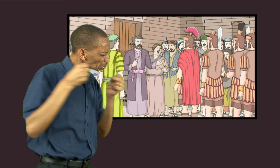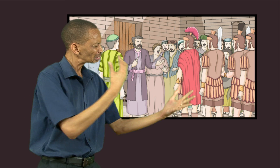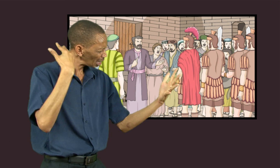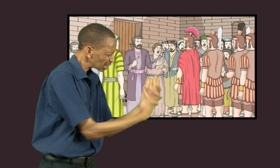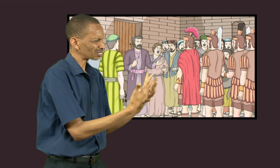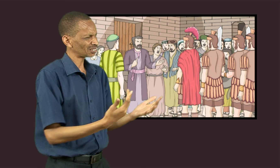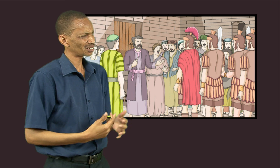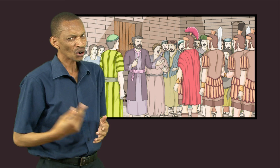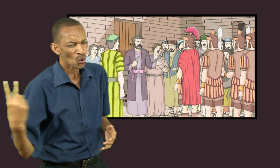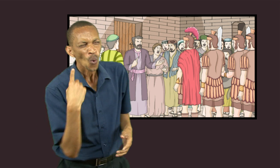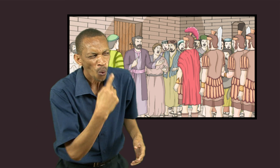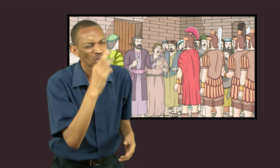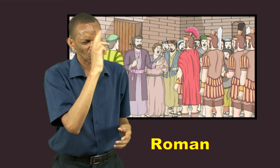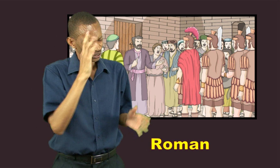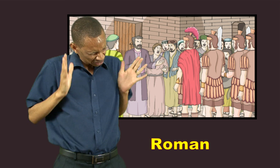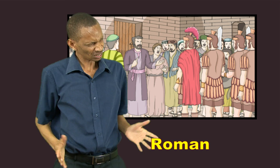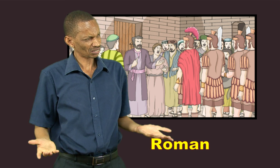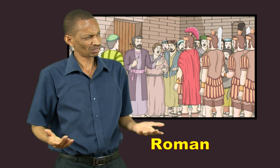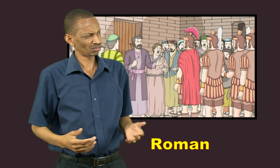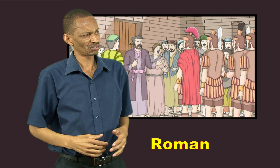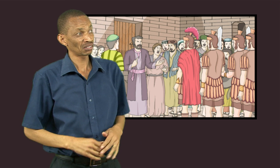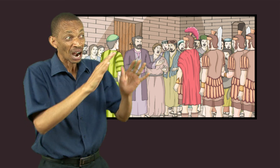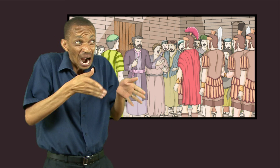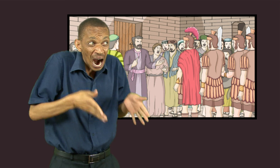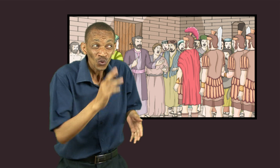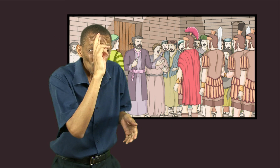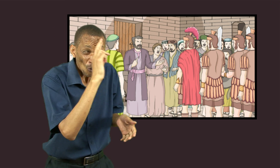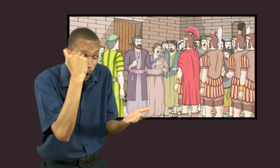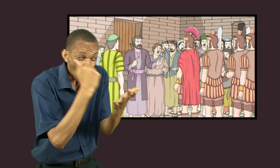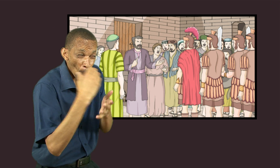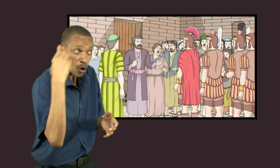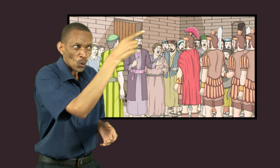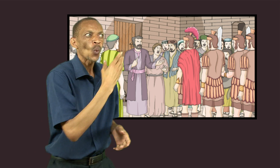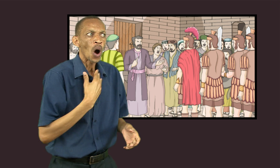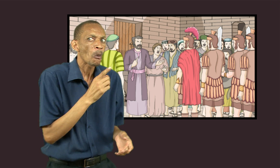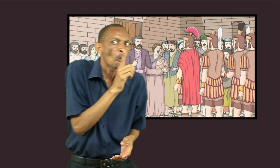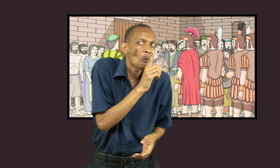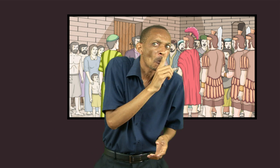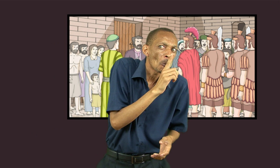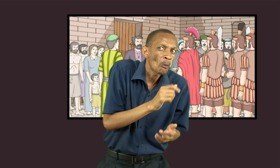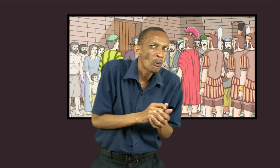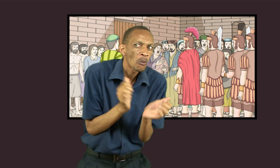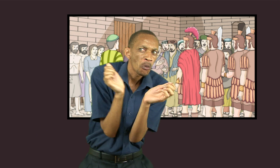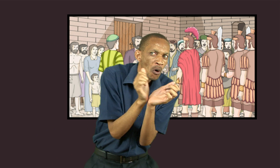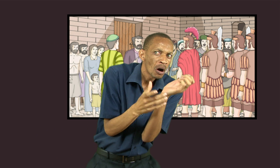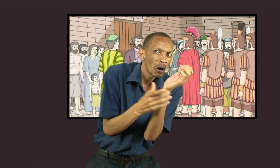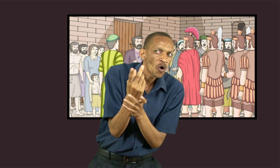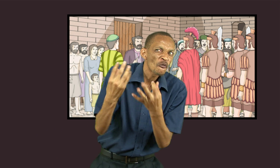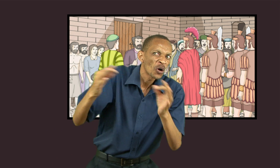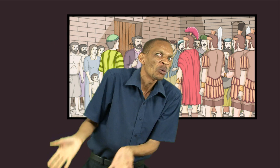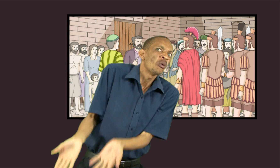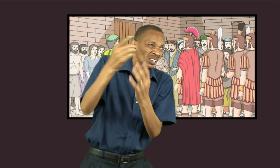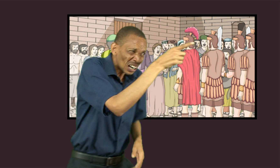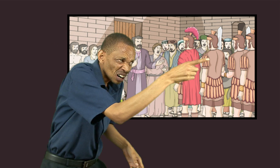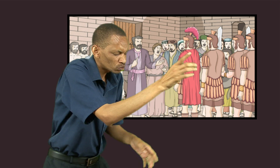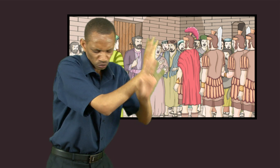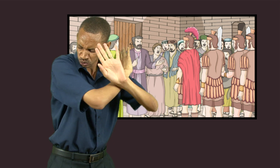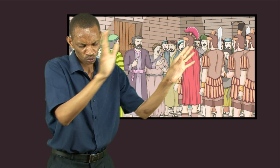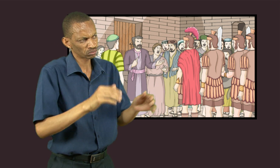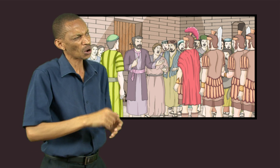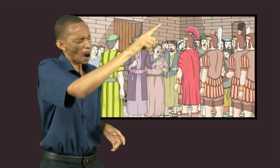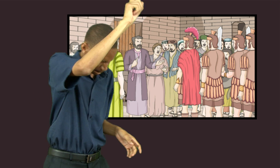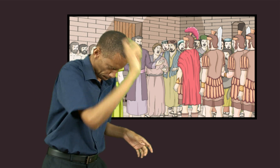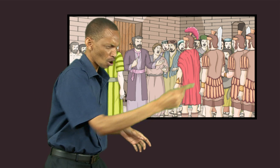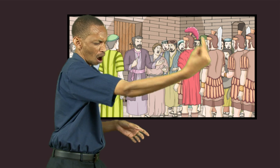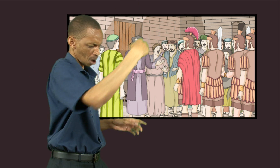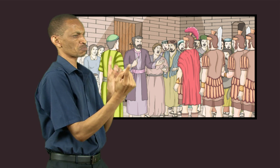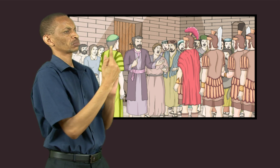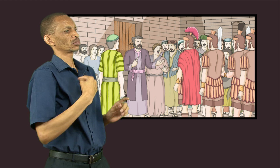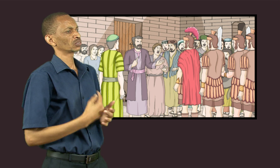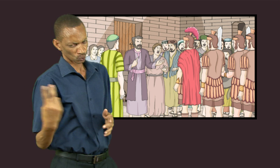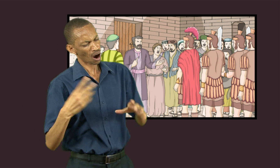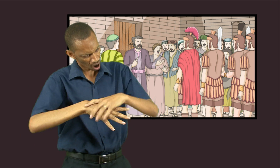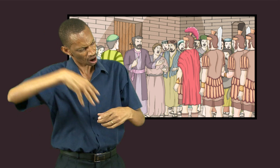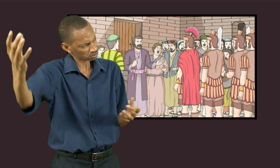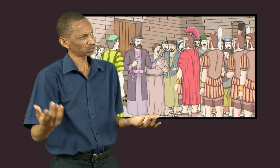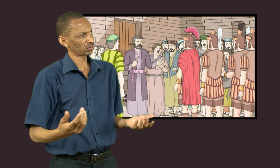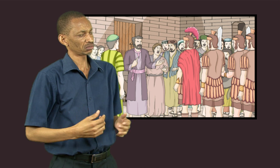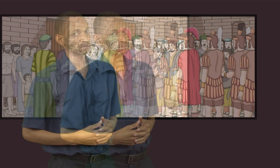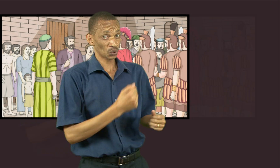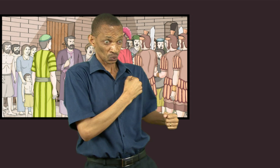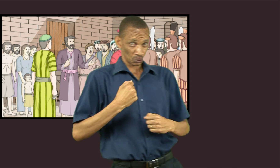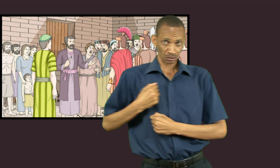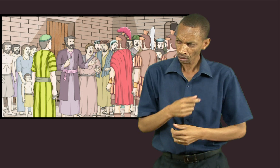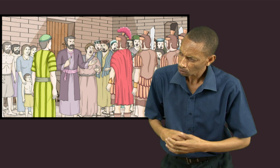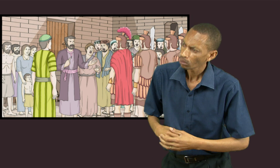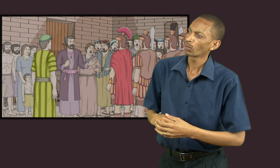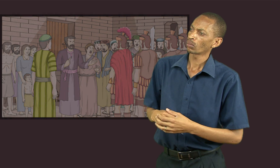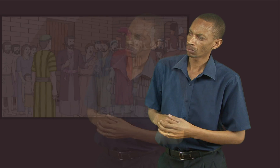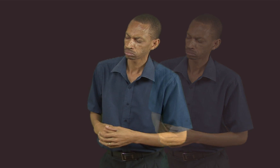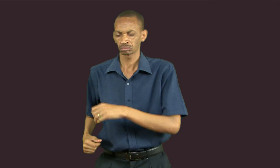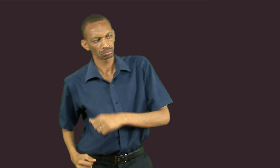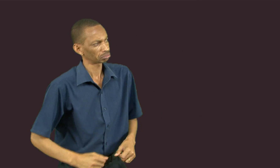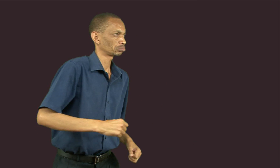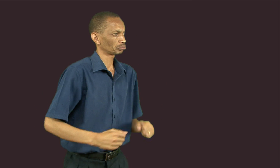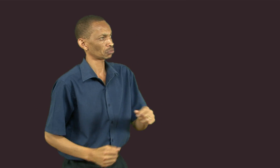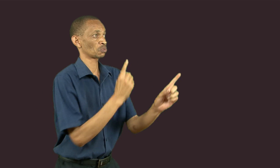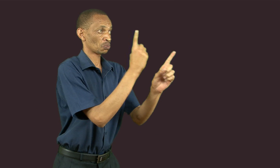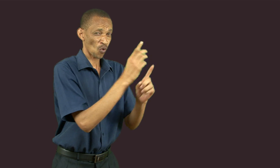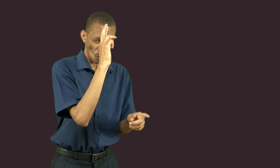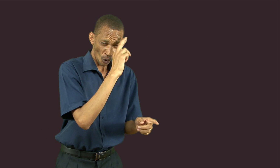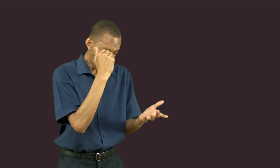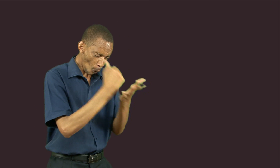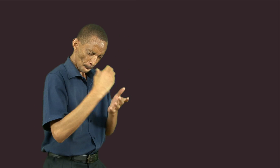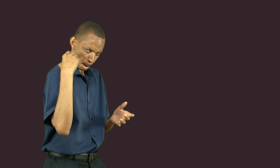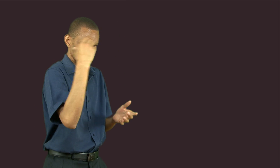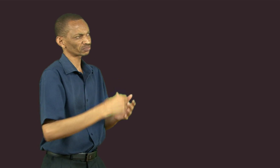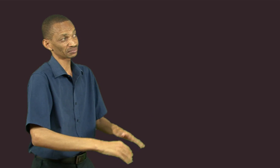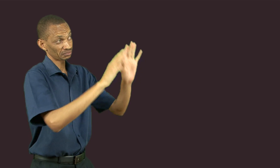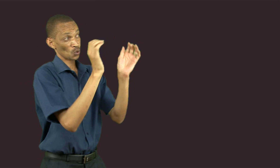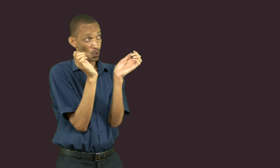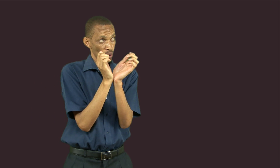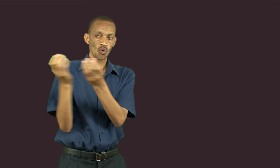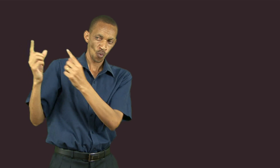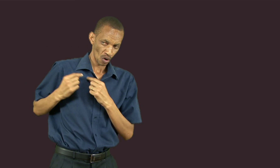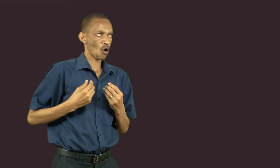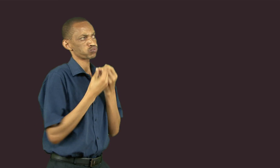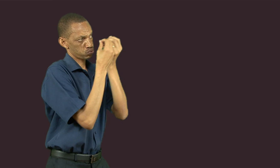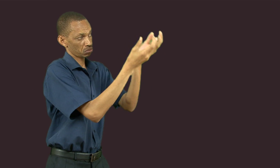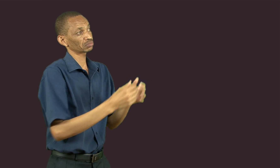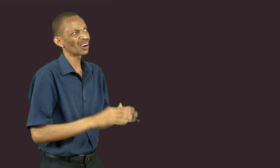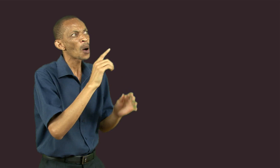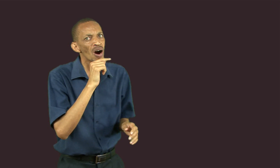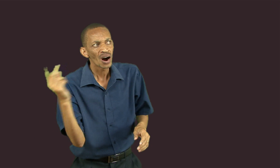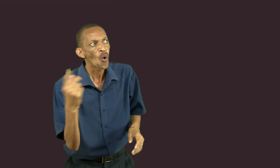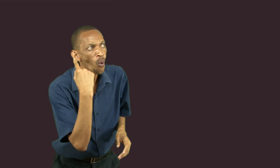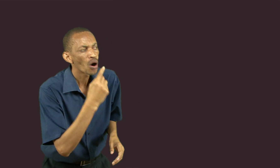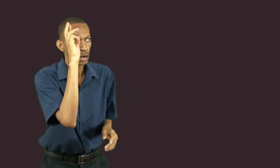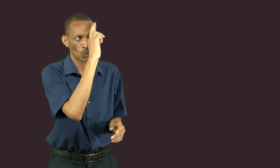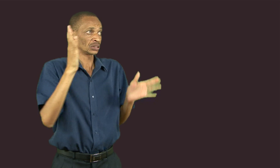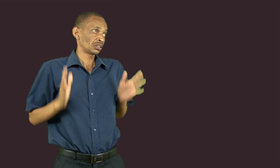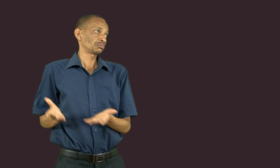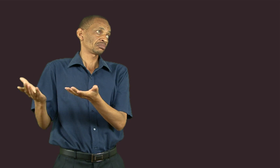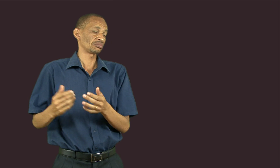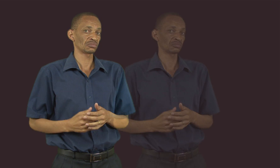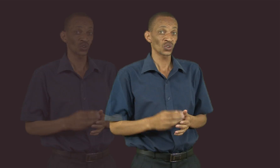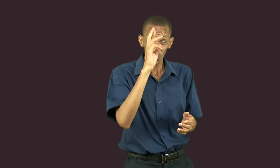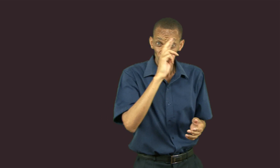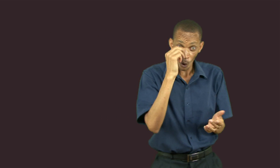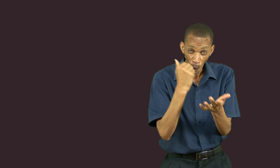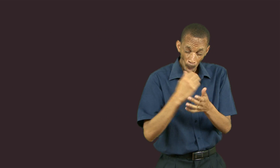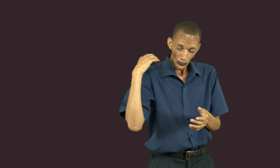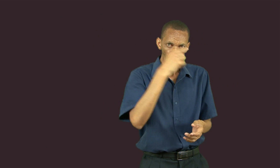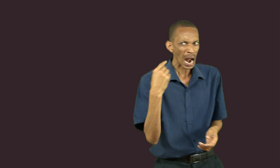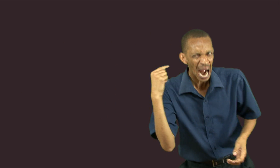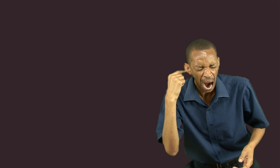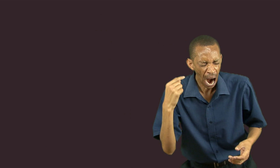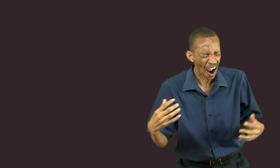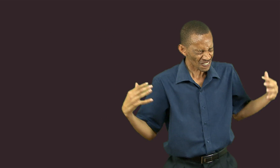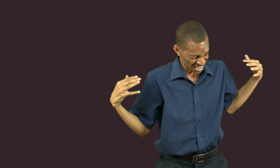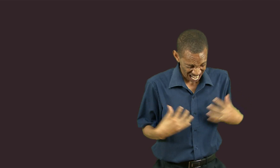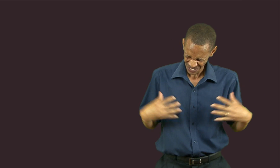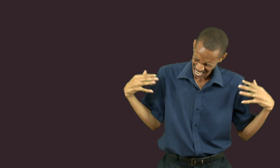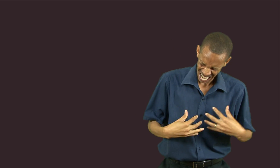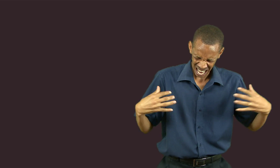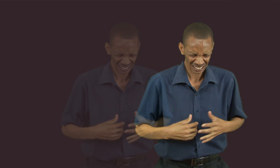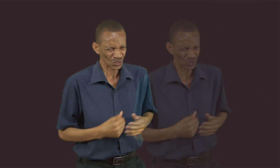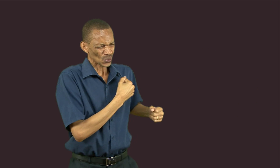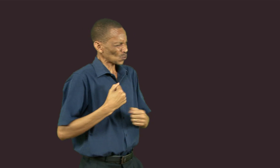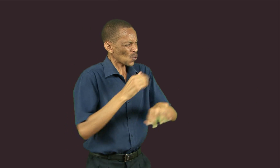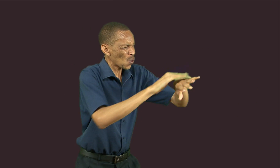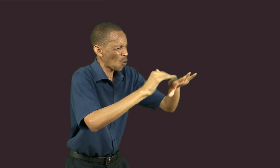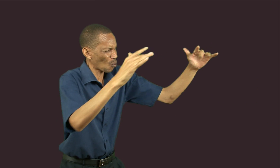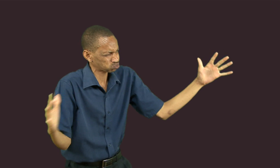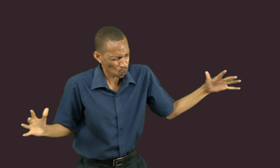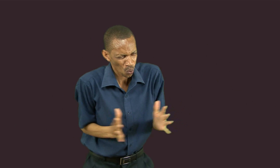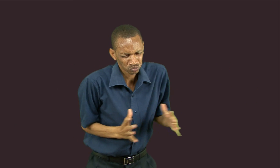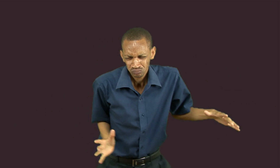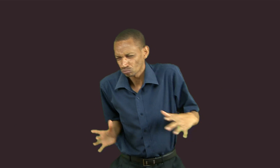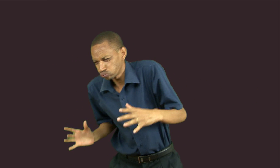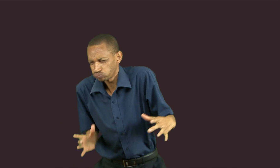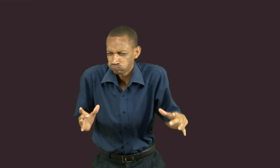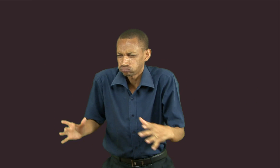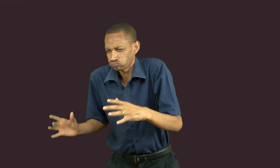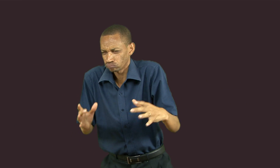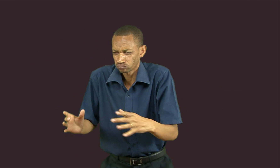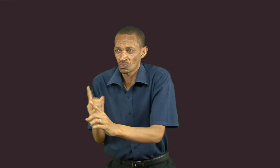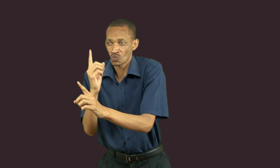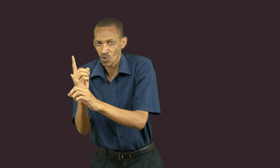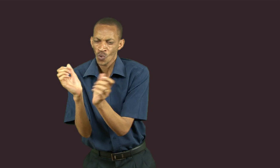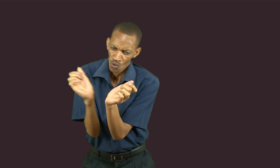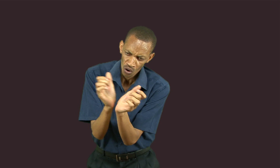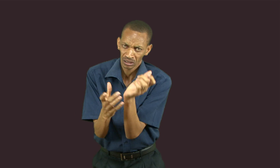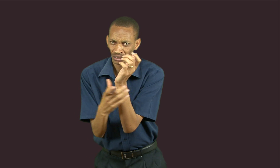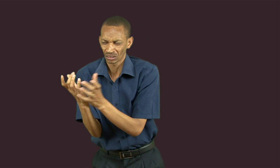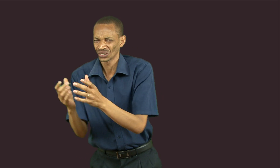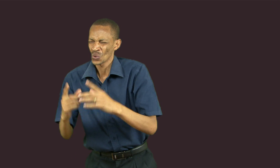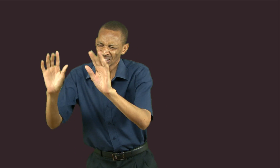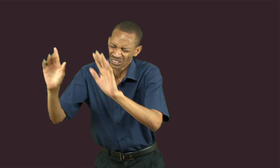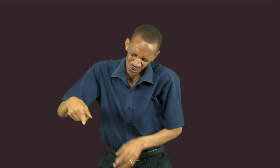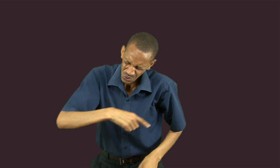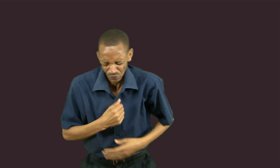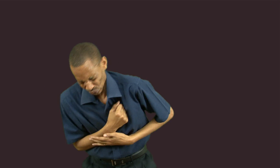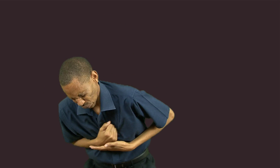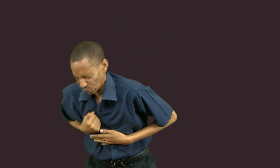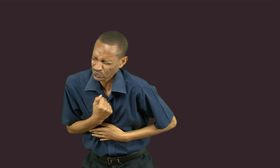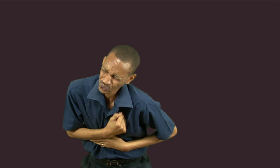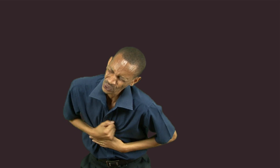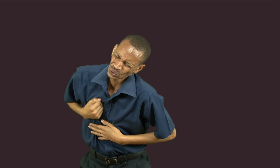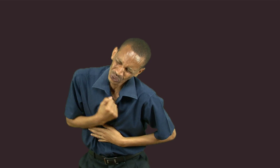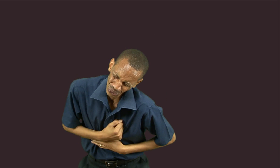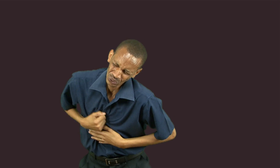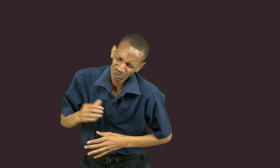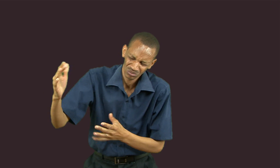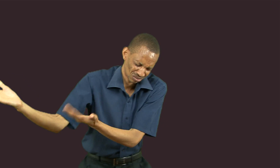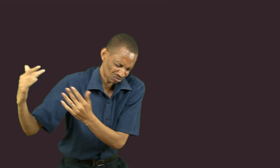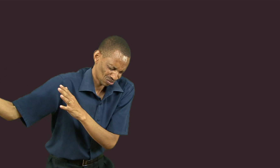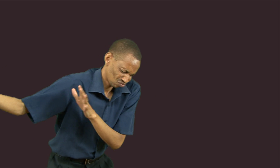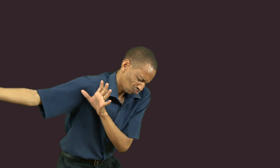And now do they want to send us away secretly? Absolutely not! Let them come themselves and escort us out!” So the officers relayed this message to the magistrates, who were alarmed to hear that Paul and Silas were Roman citizens.